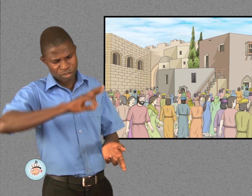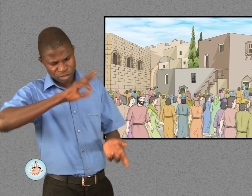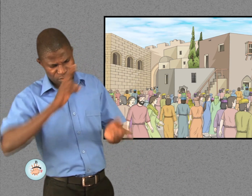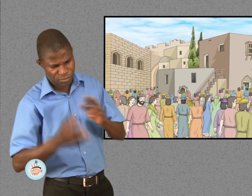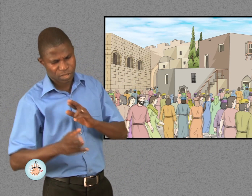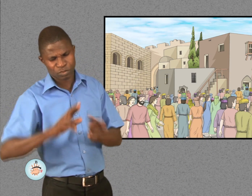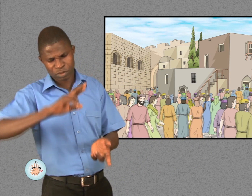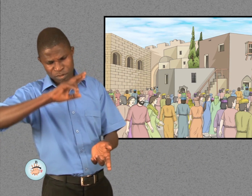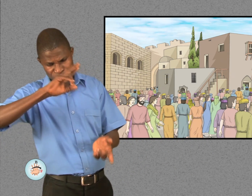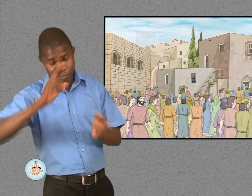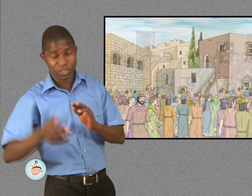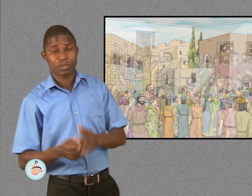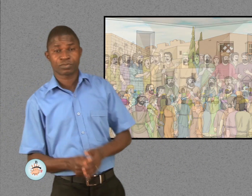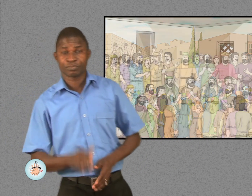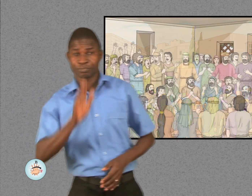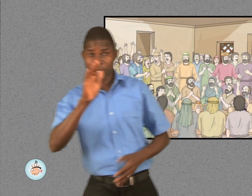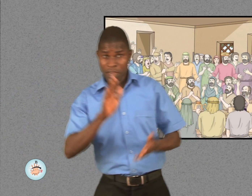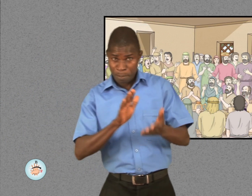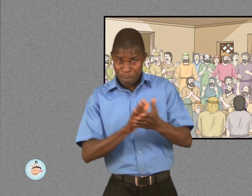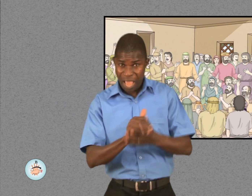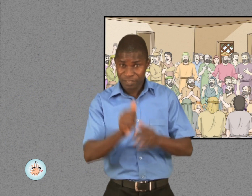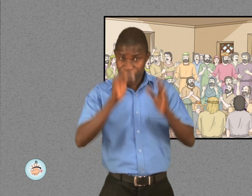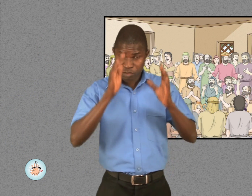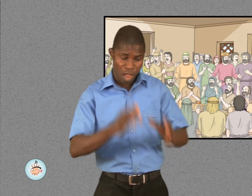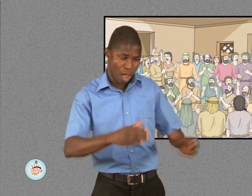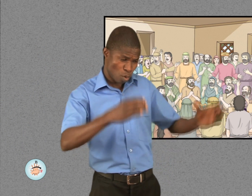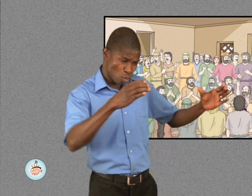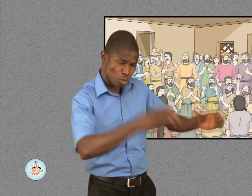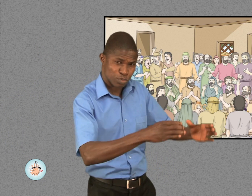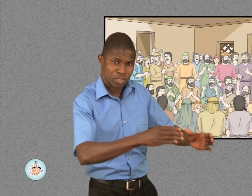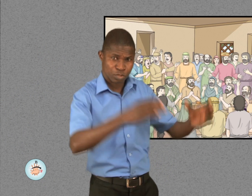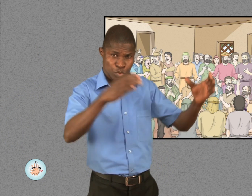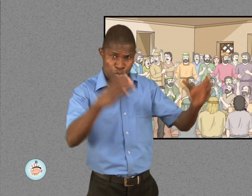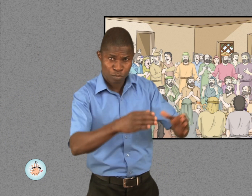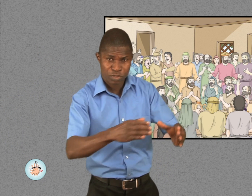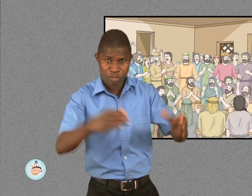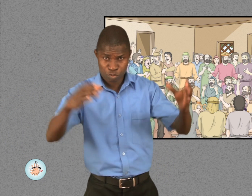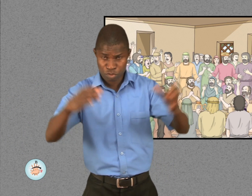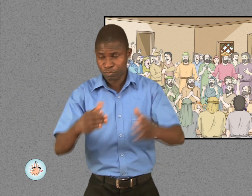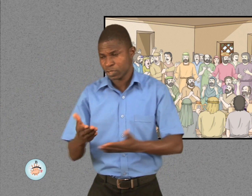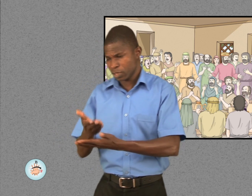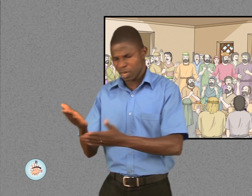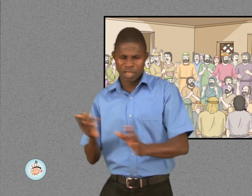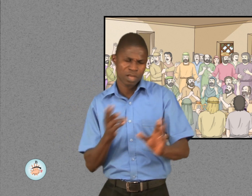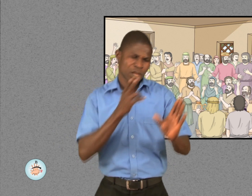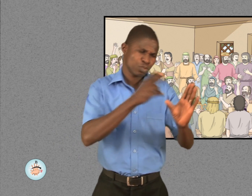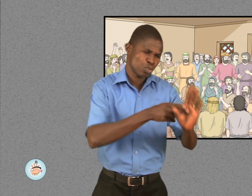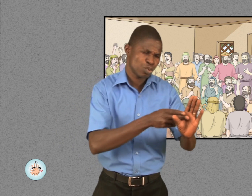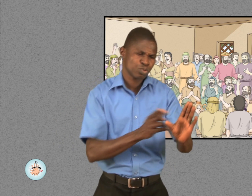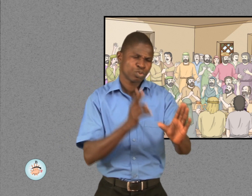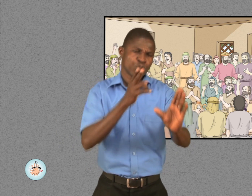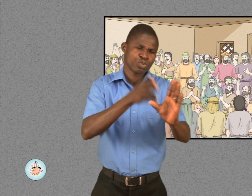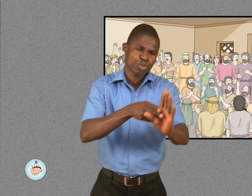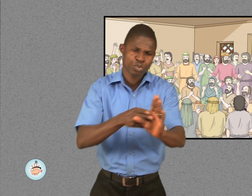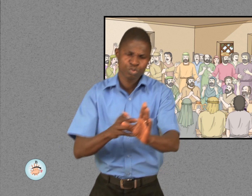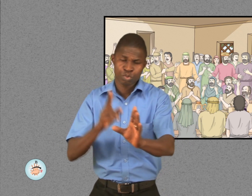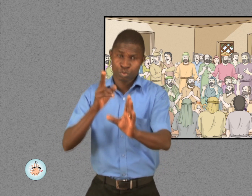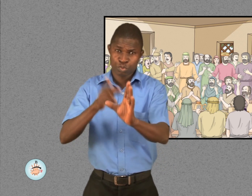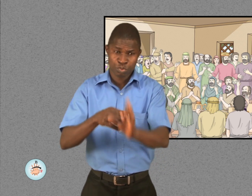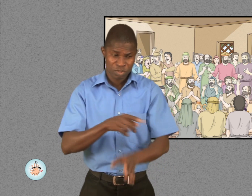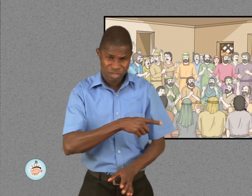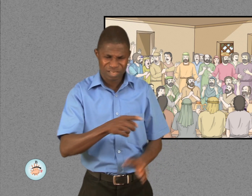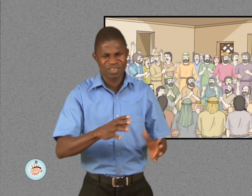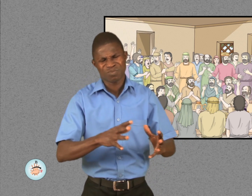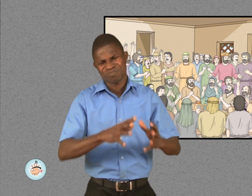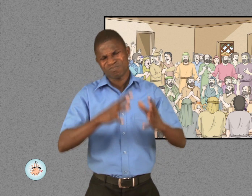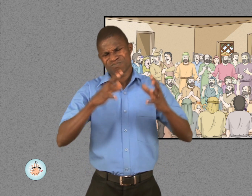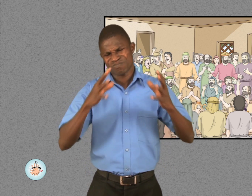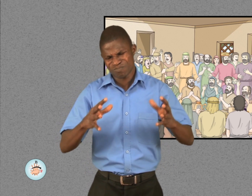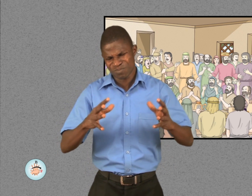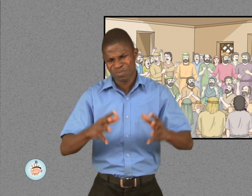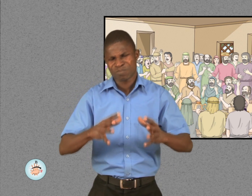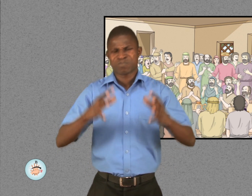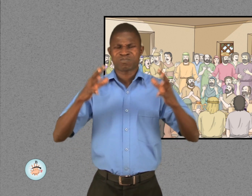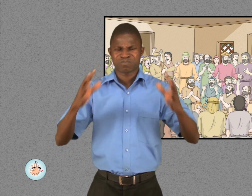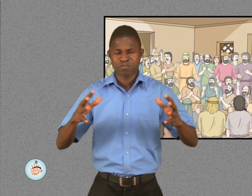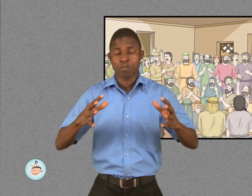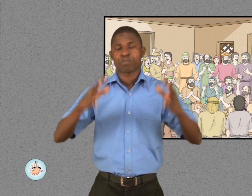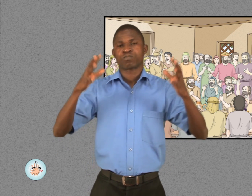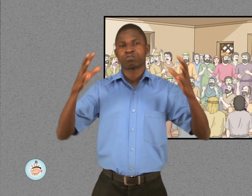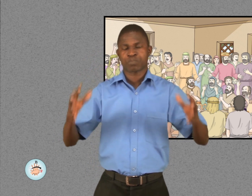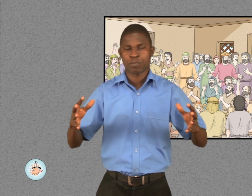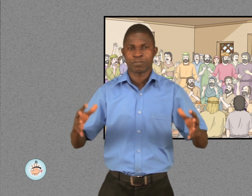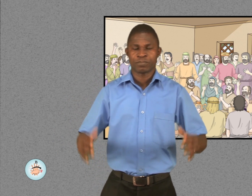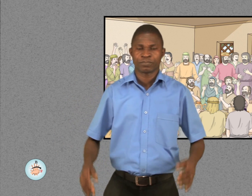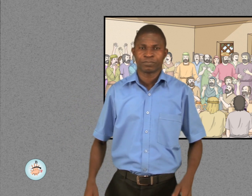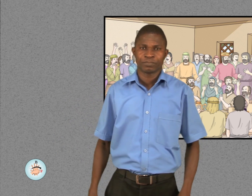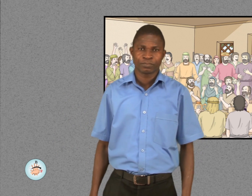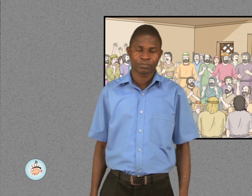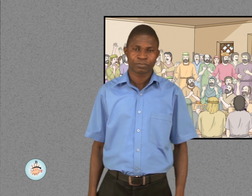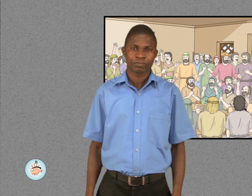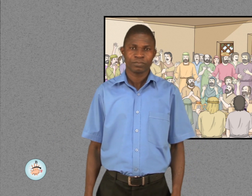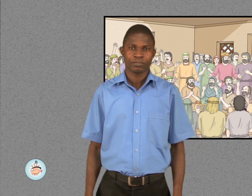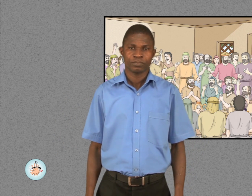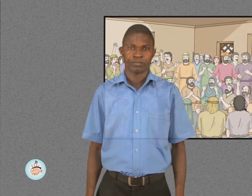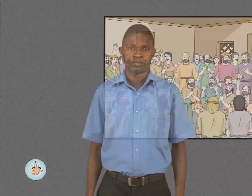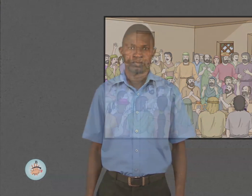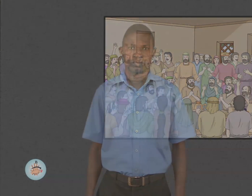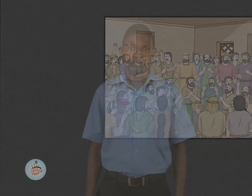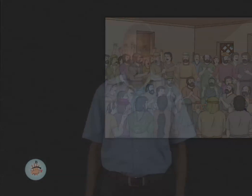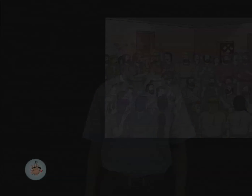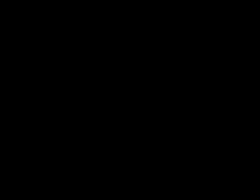And the Lord added to their number daily those who were being saved.